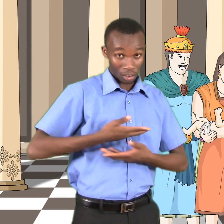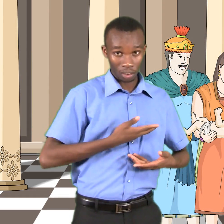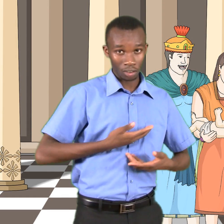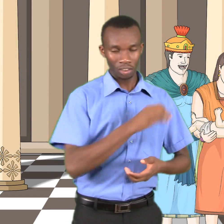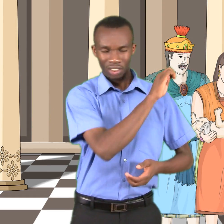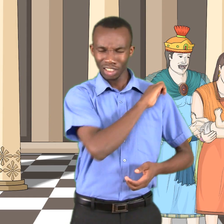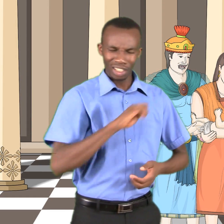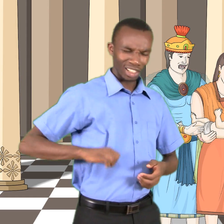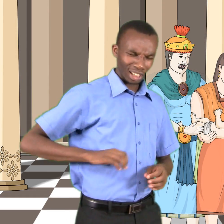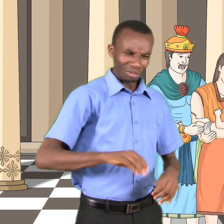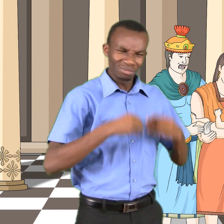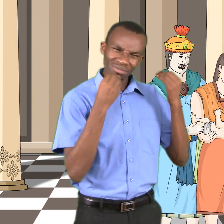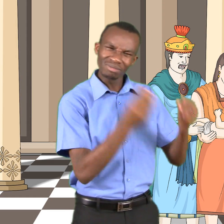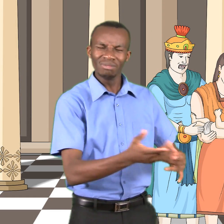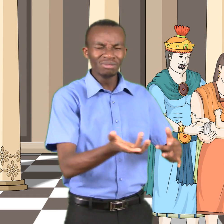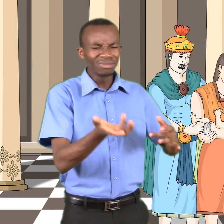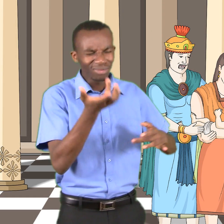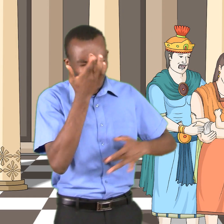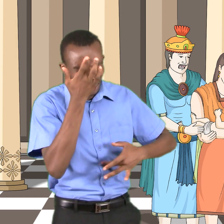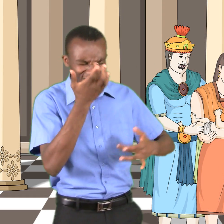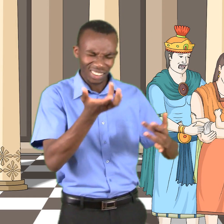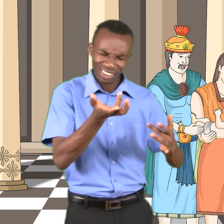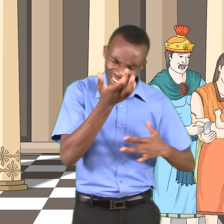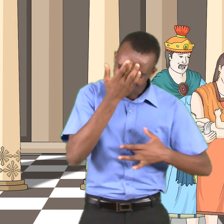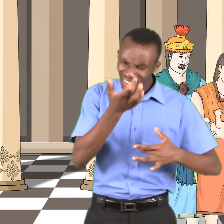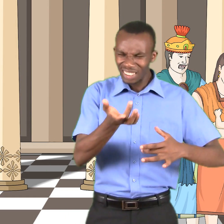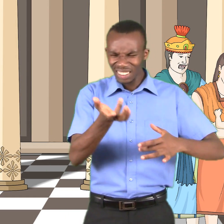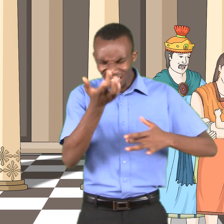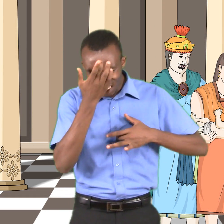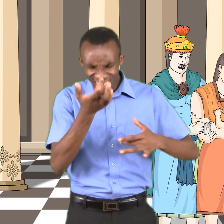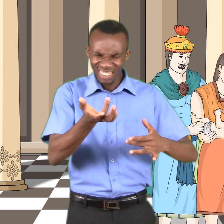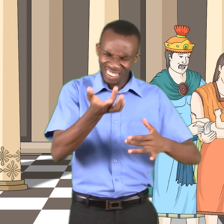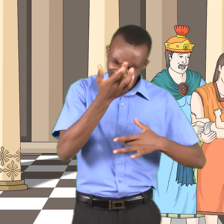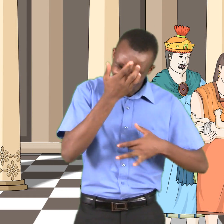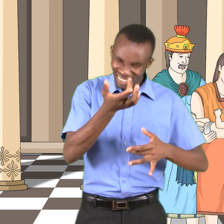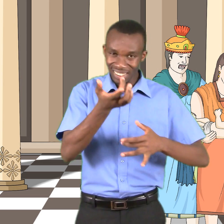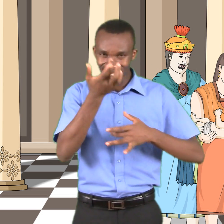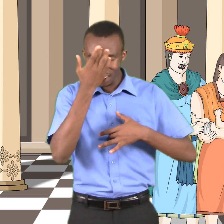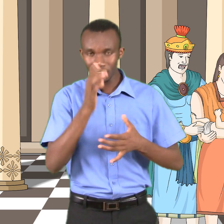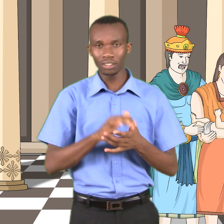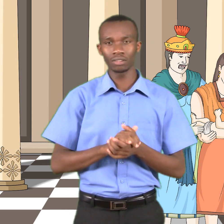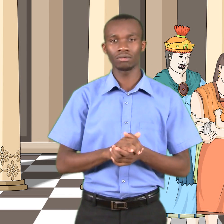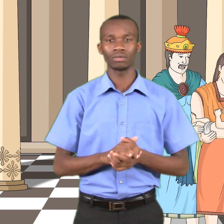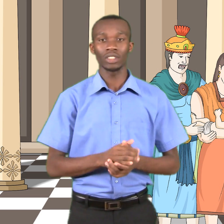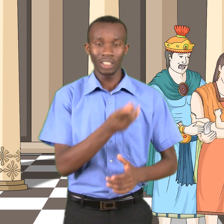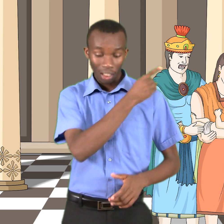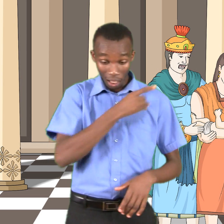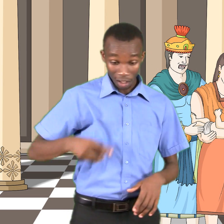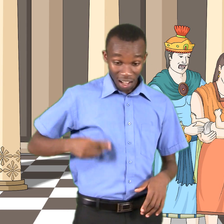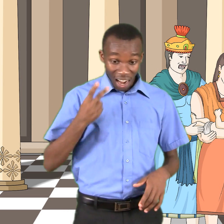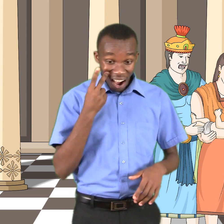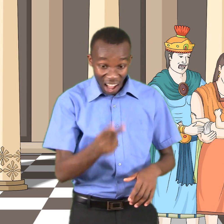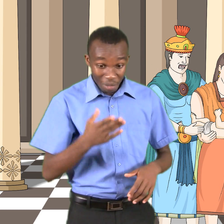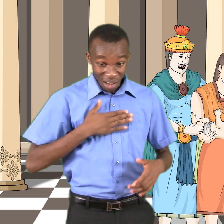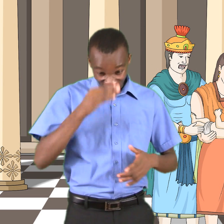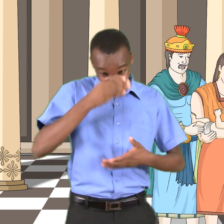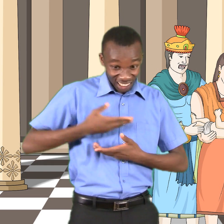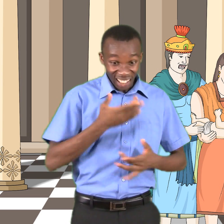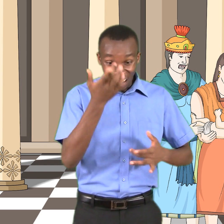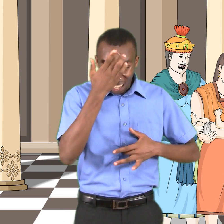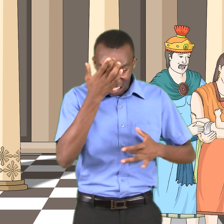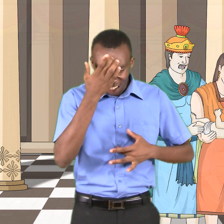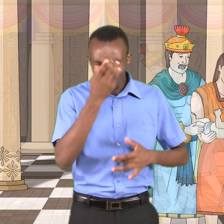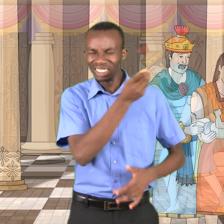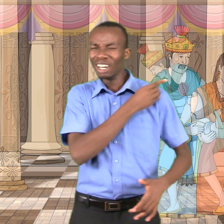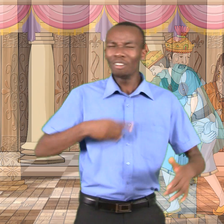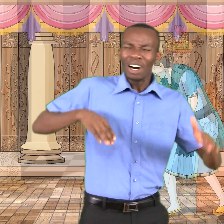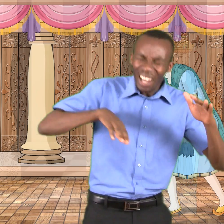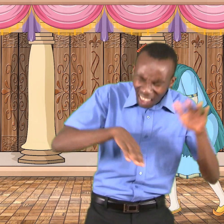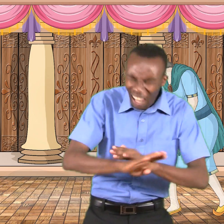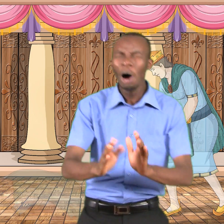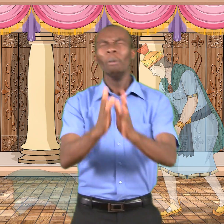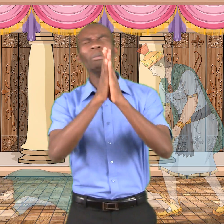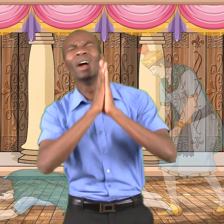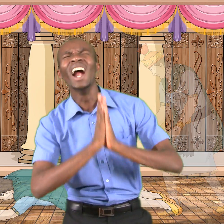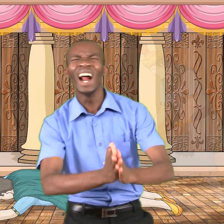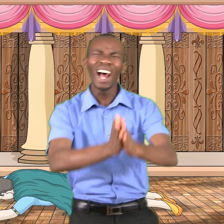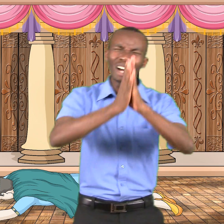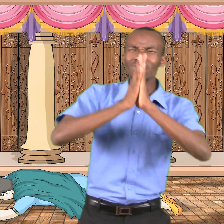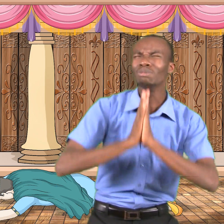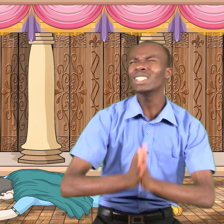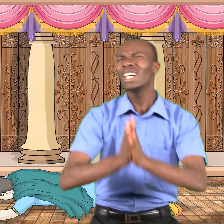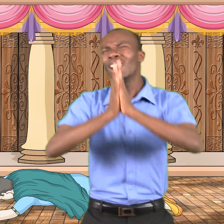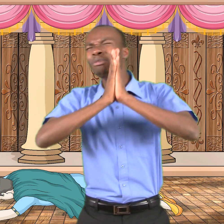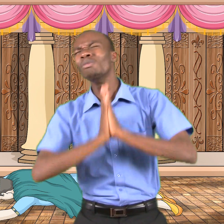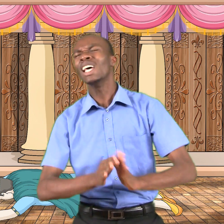David pleaded with God for the boy.